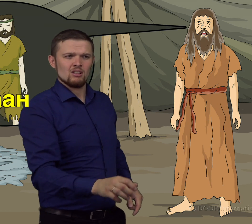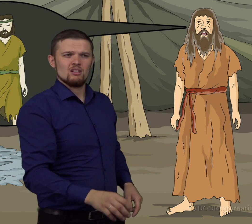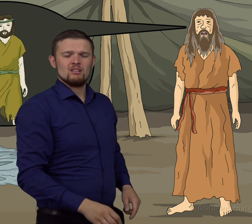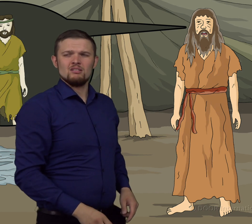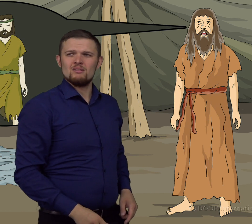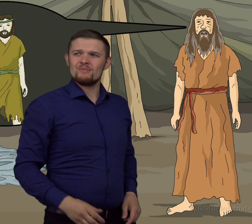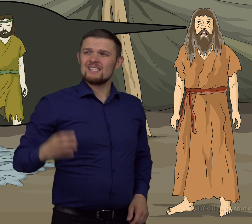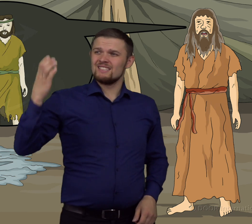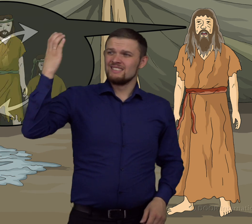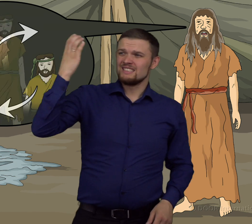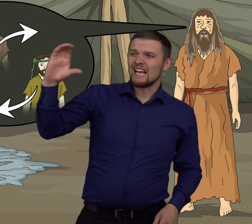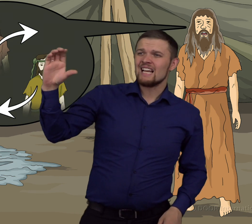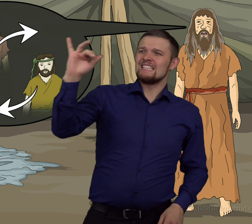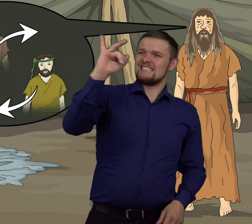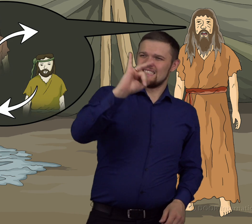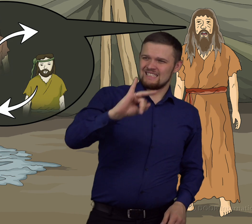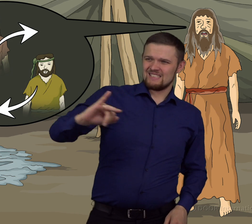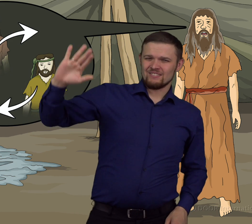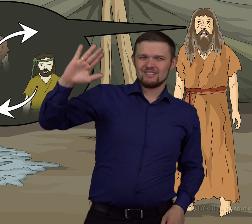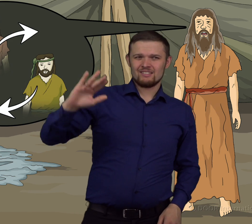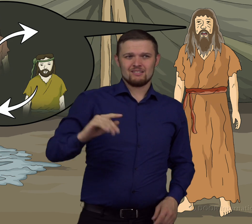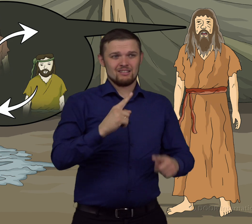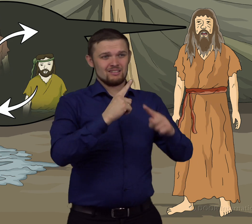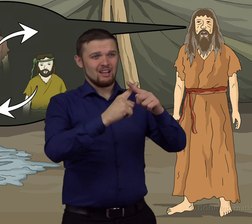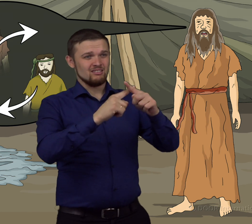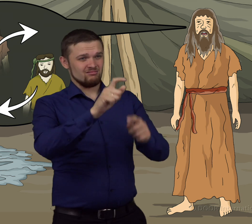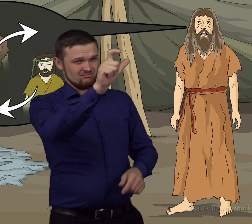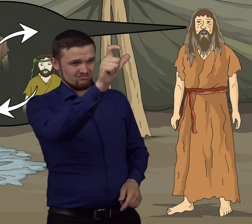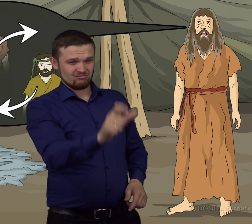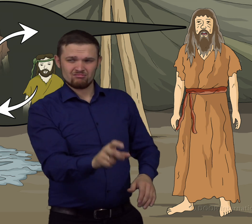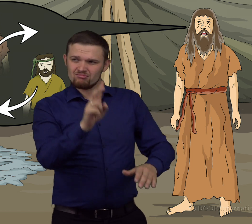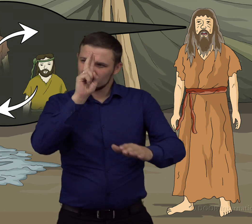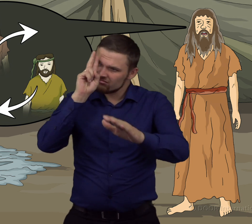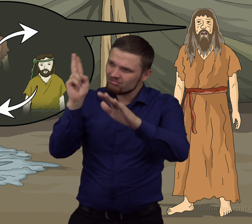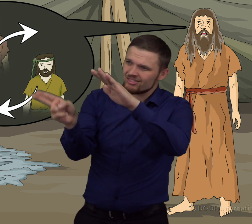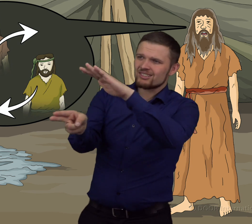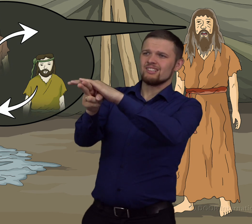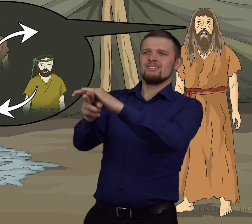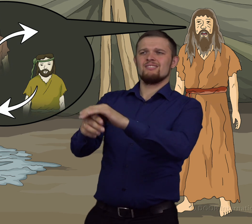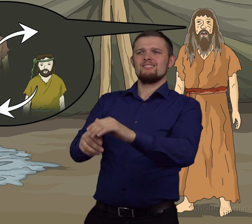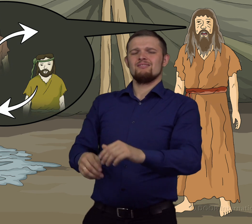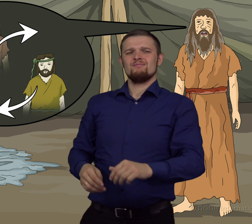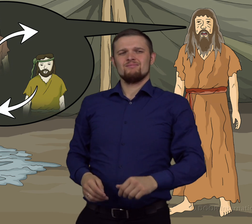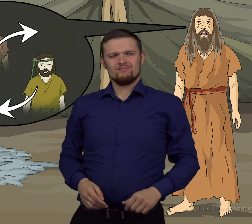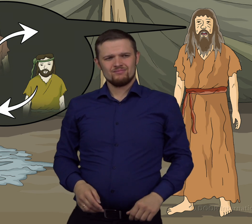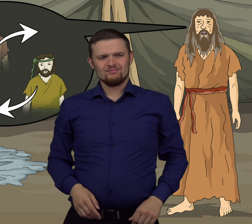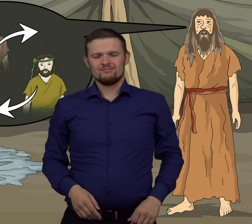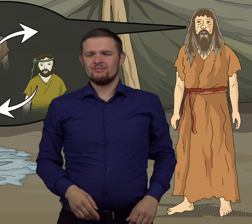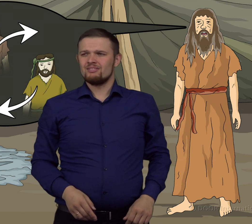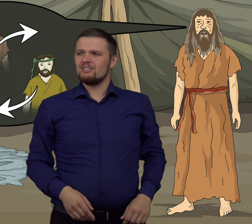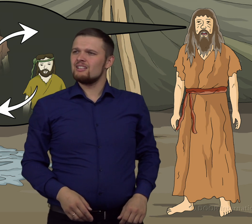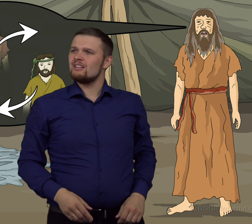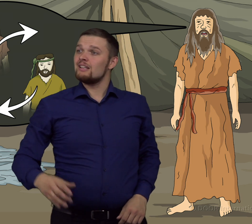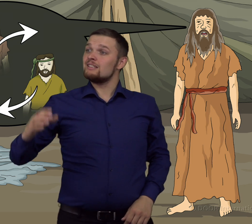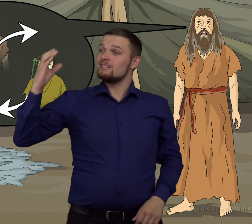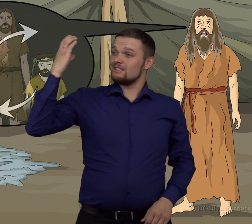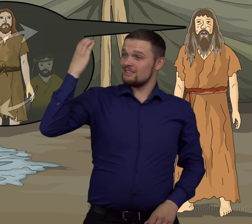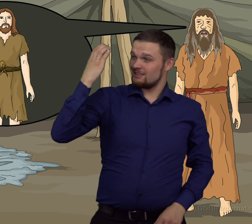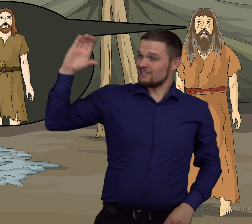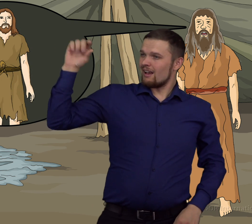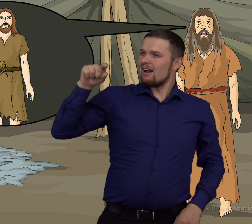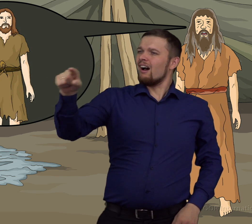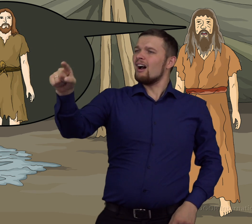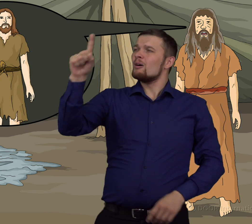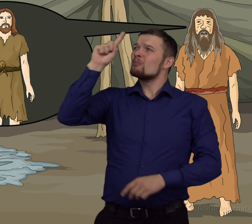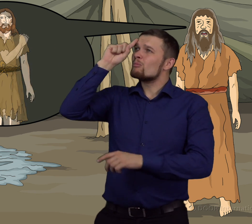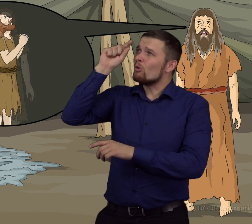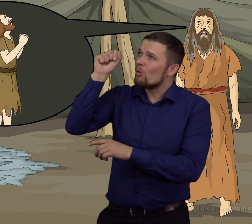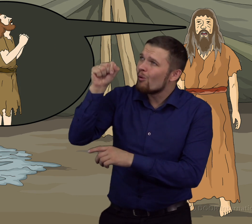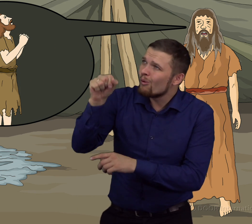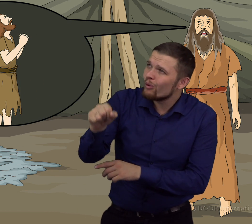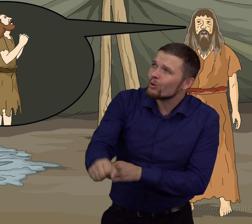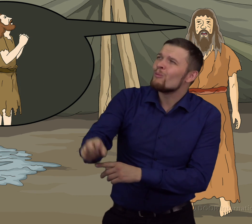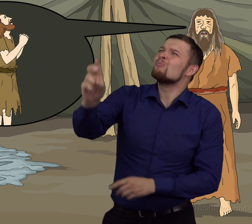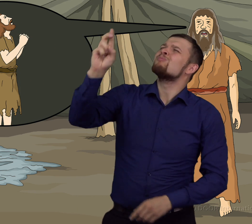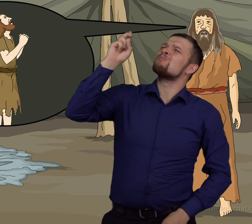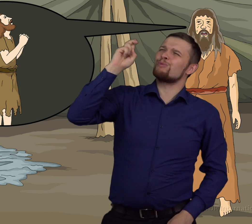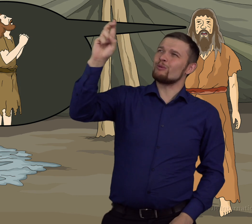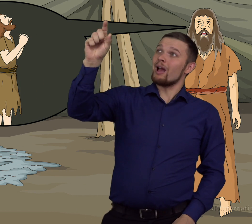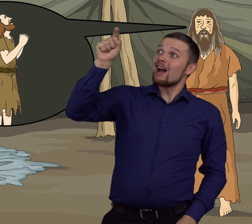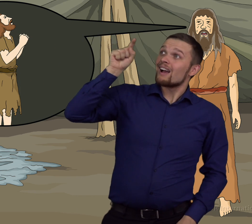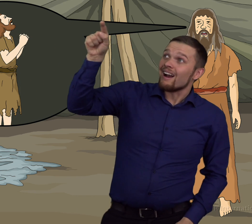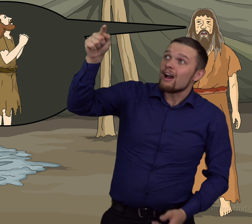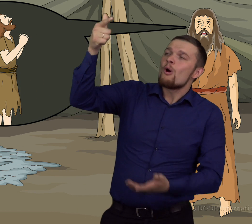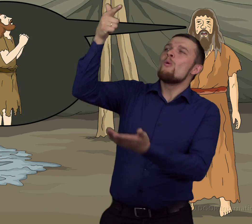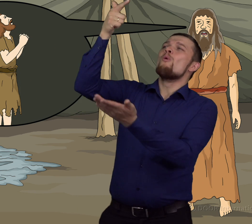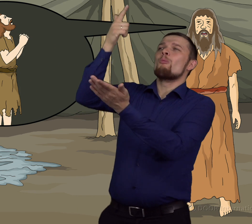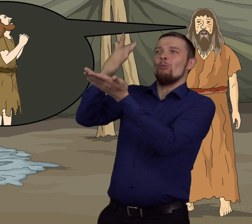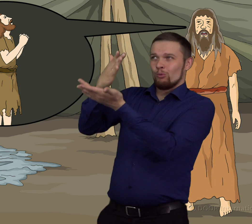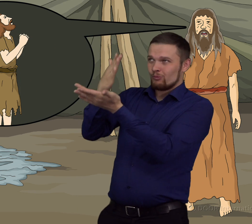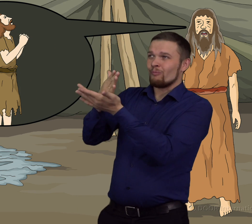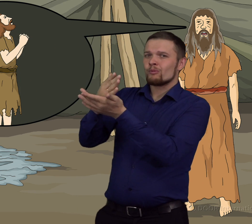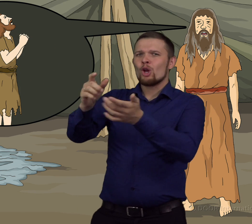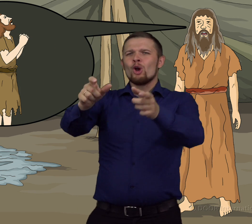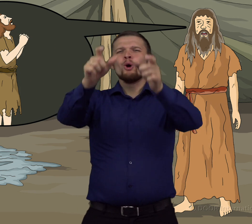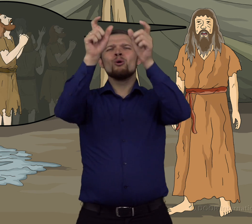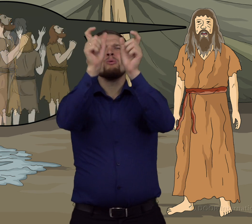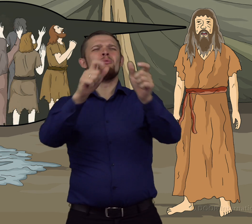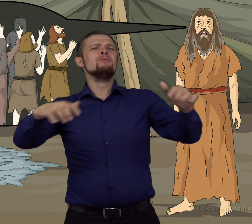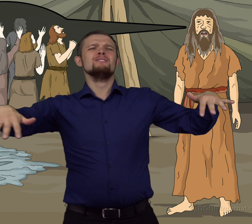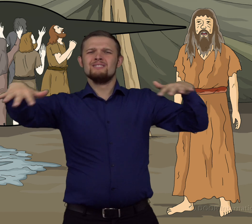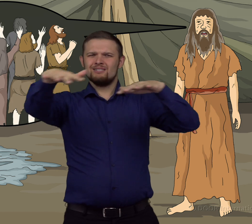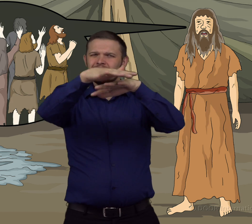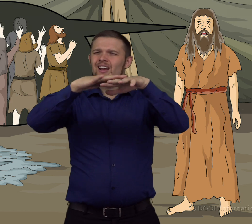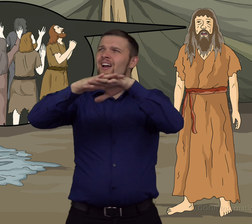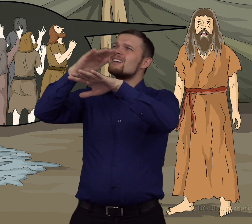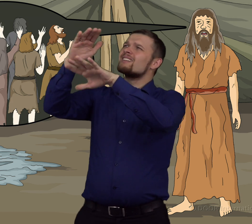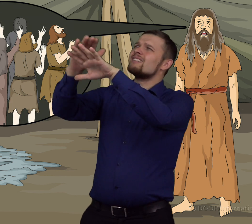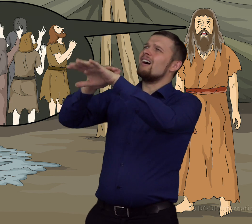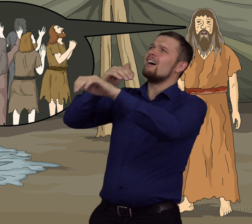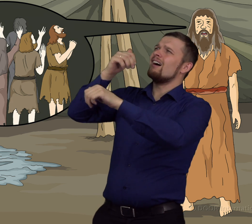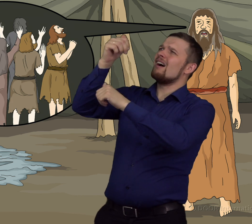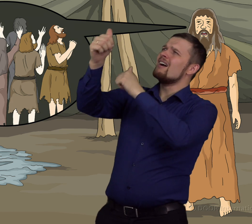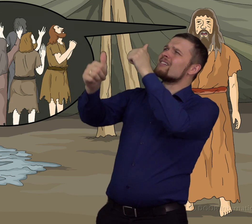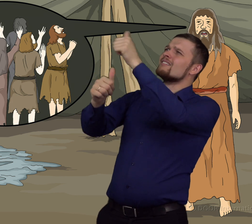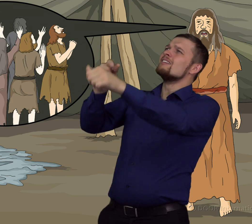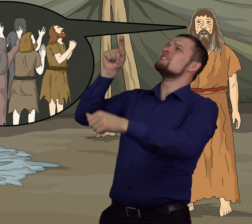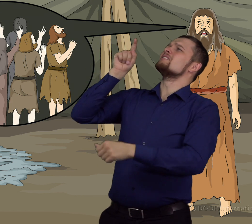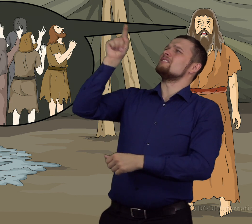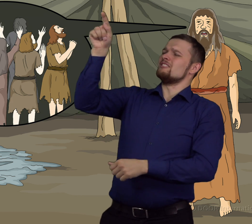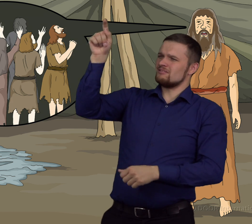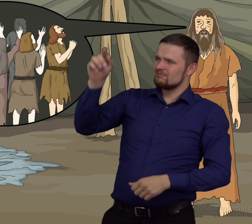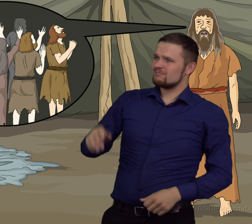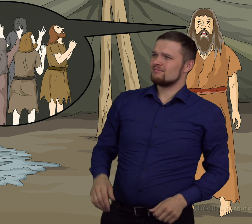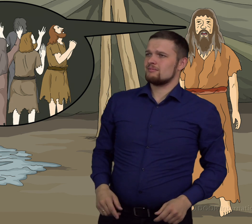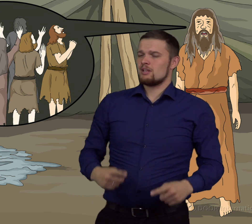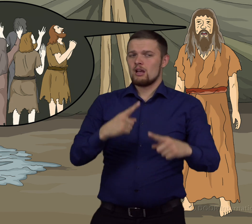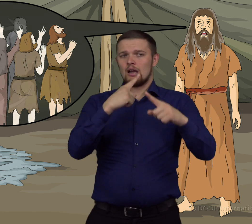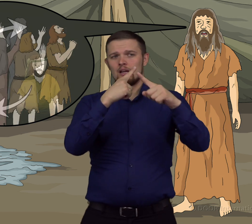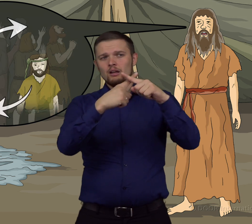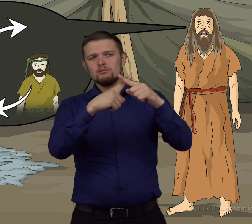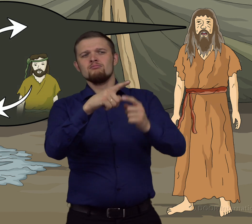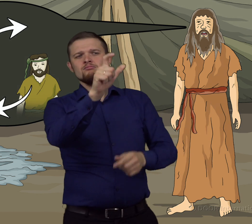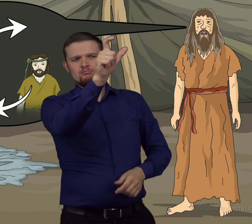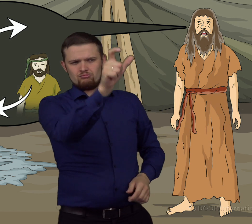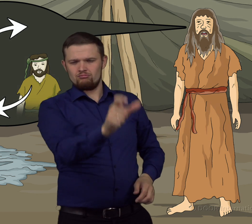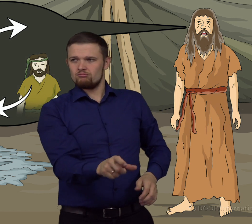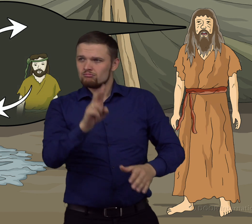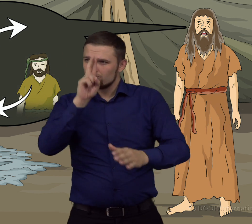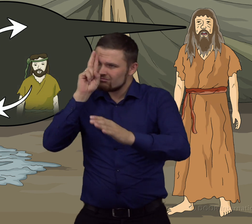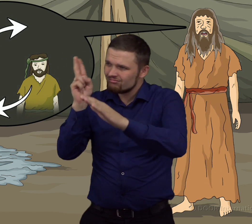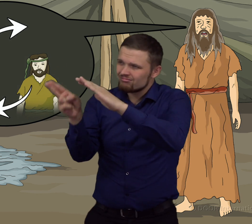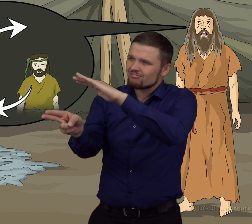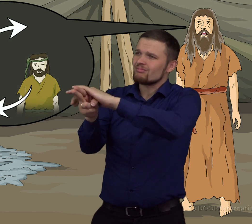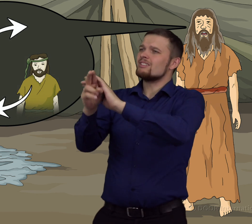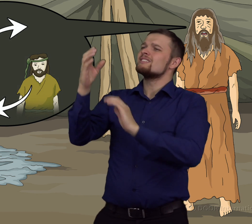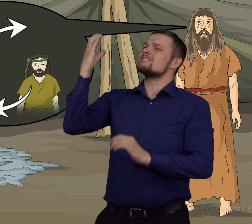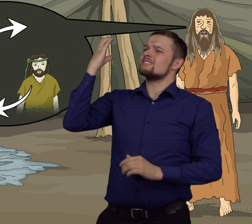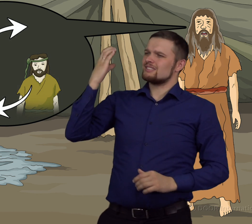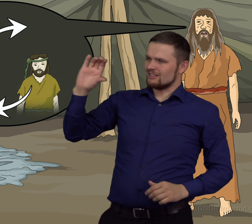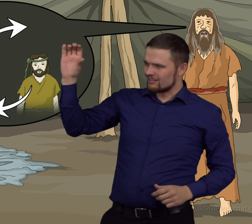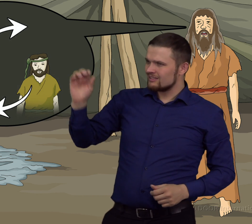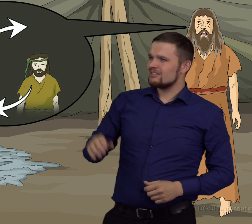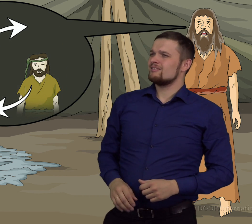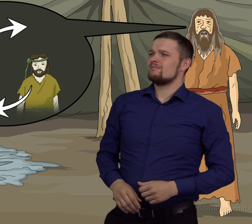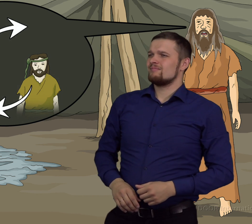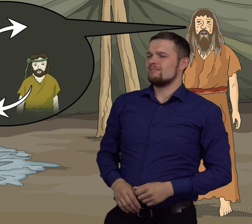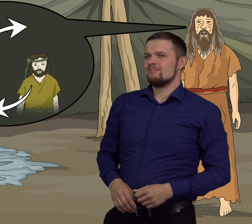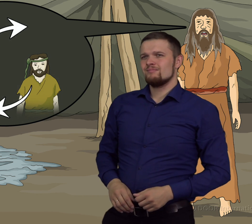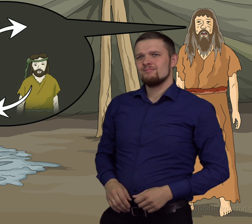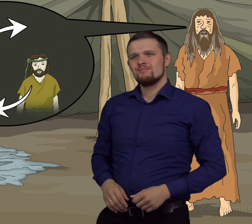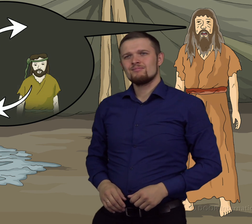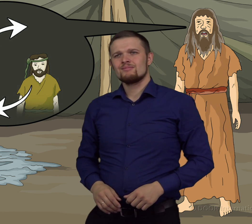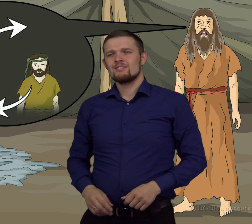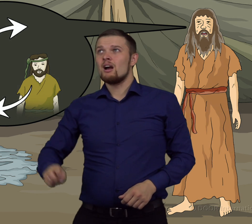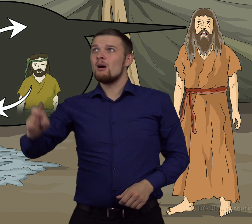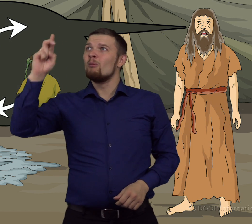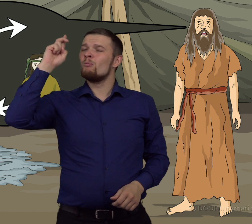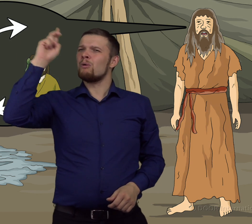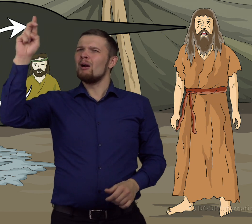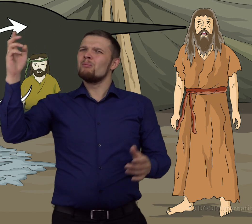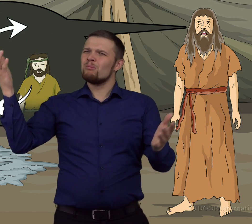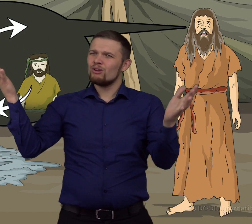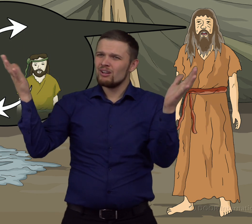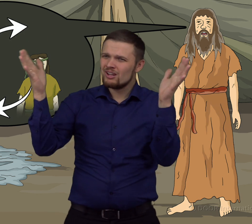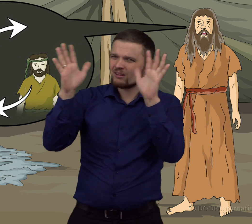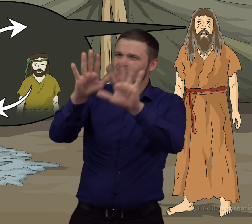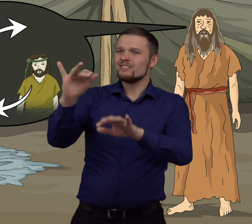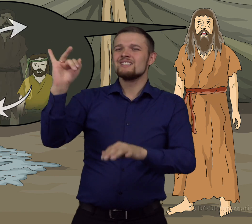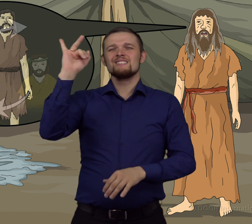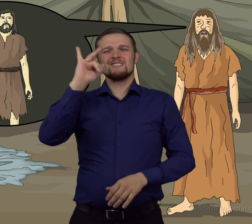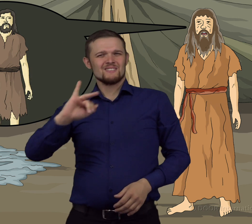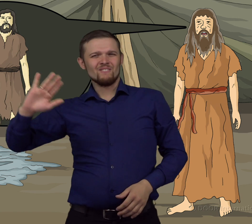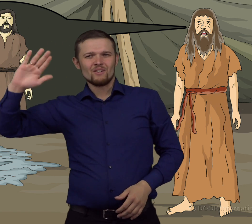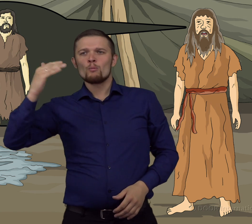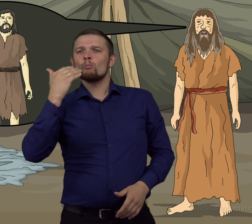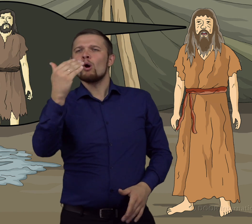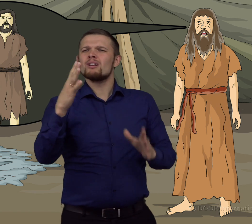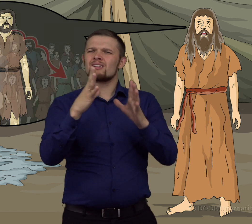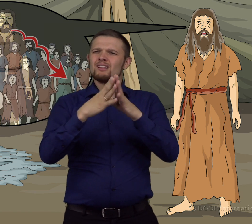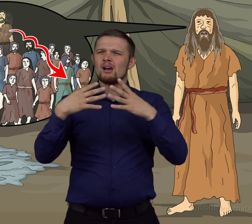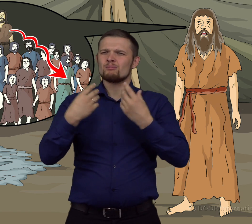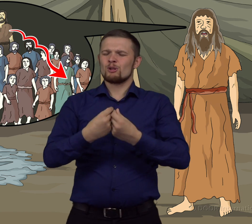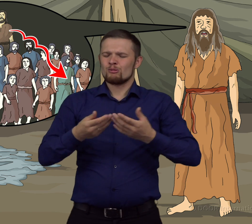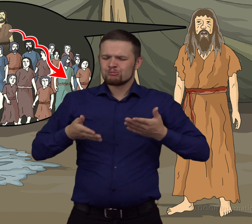A servant of servants shall he be to his brothers.” He also declared: “Blessed be the LORD, the God of Shem! May Canaan be the servant of Shem.